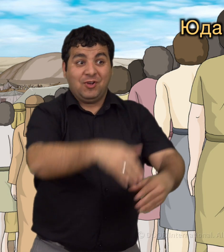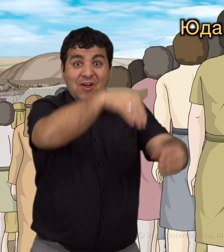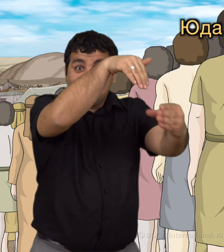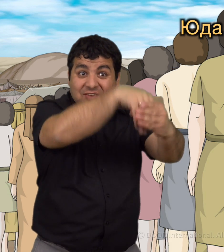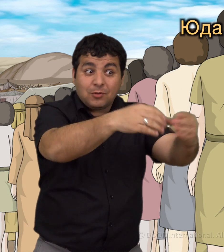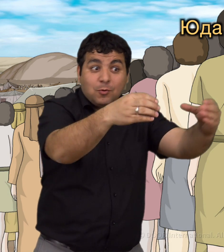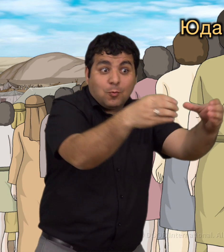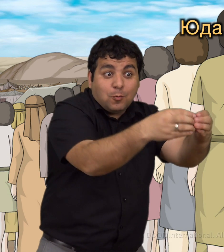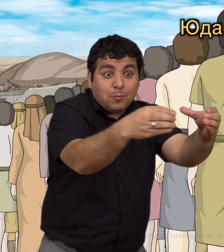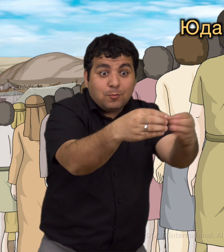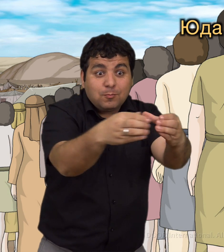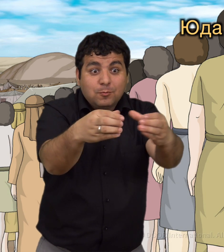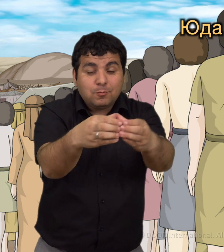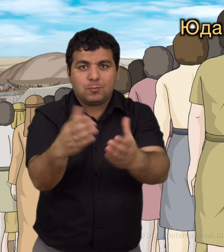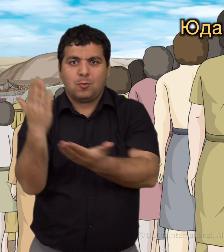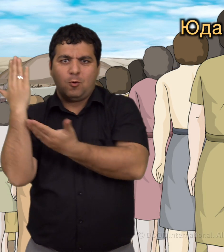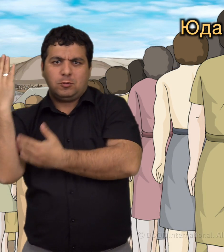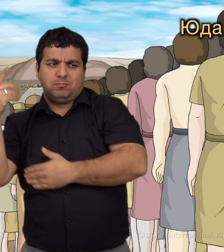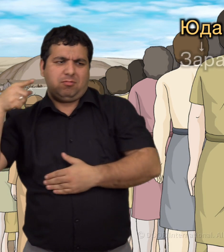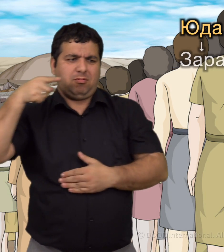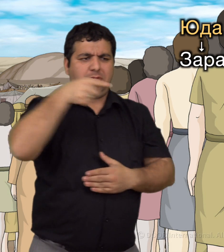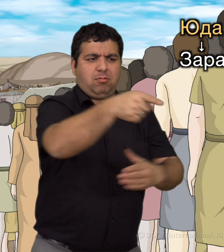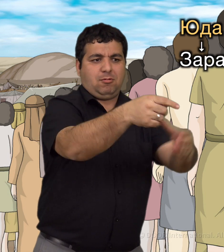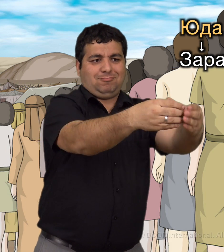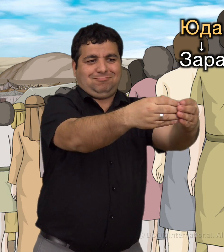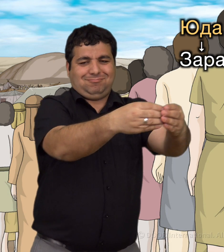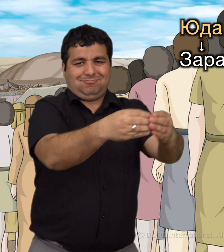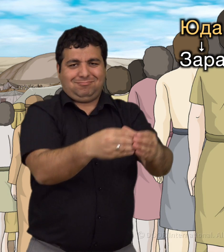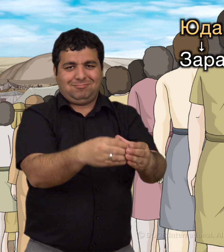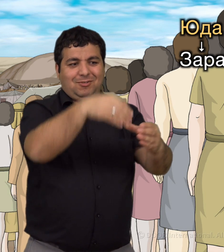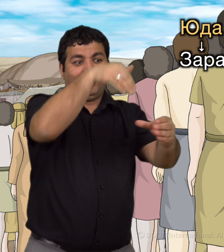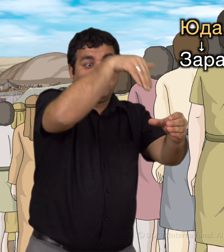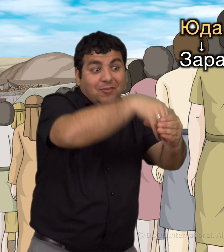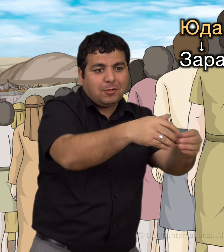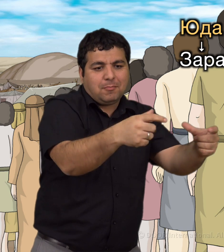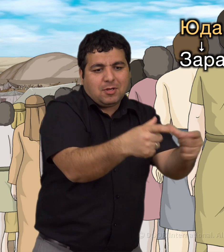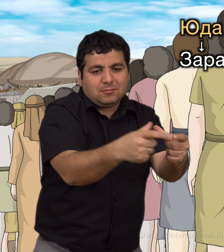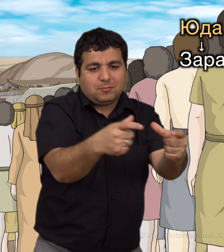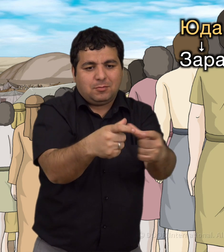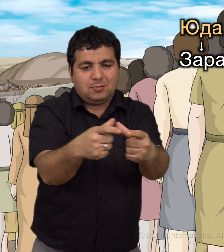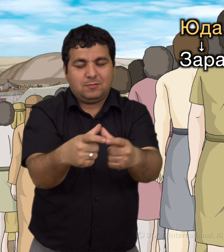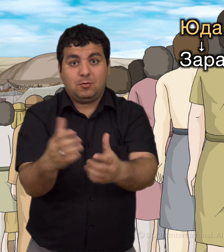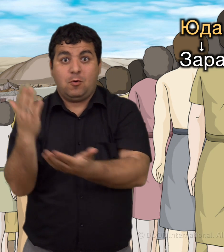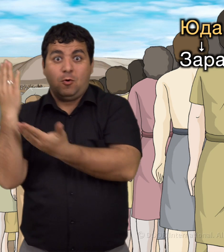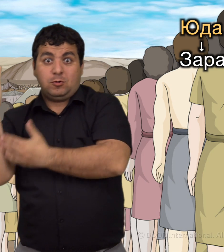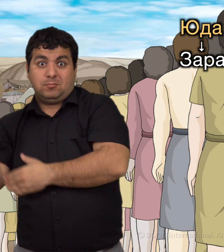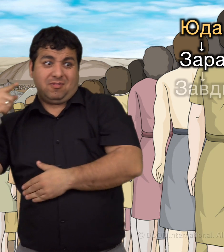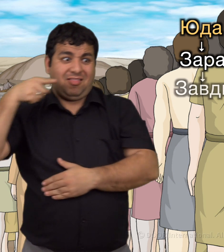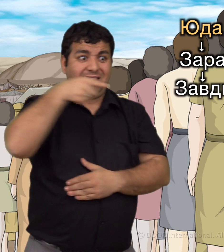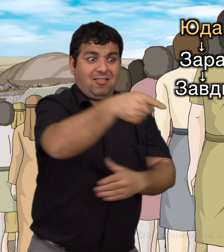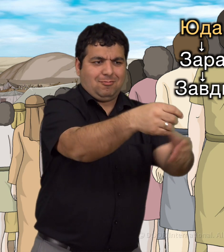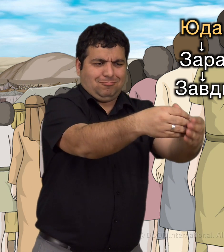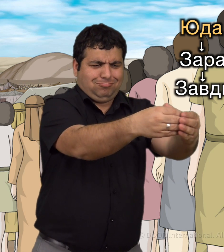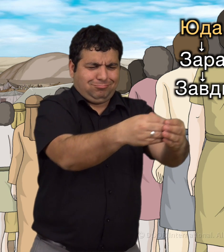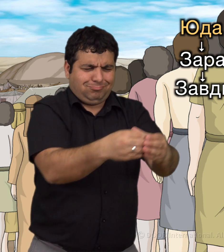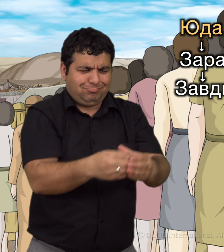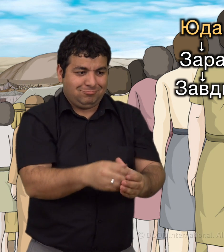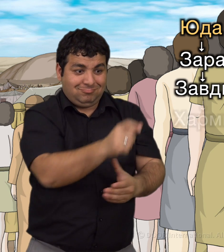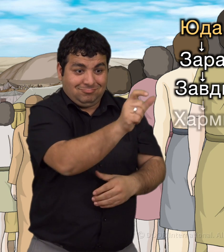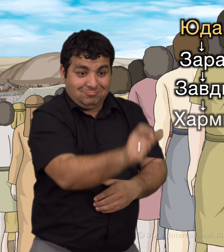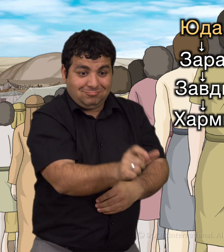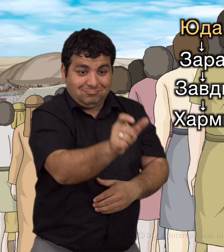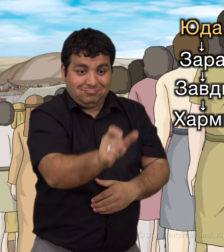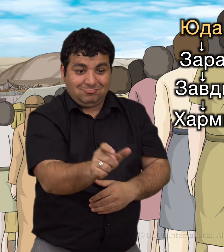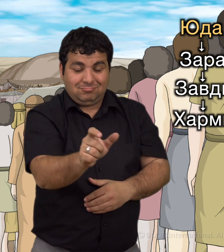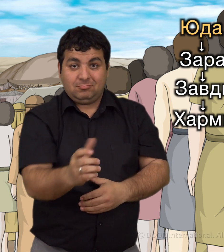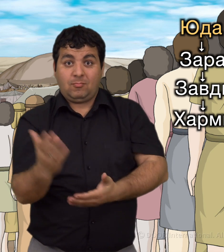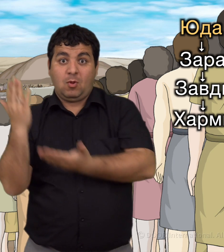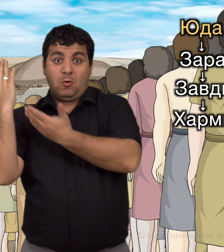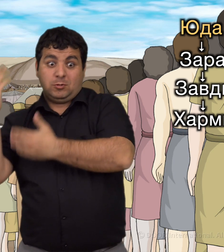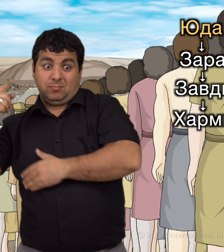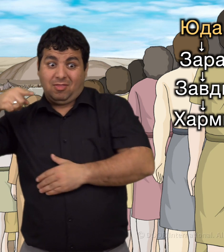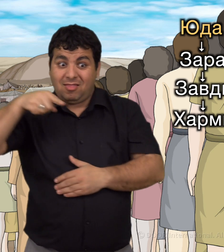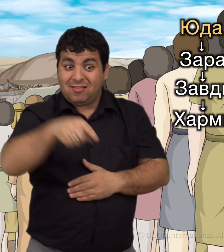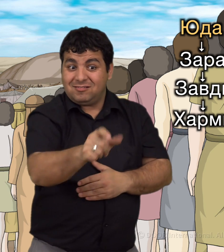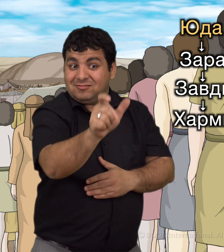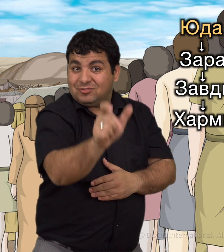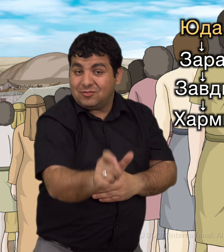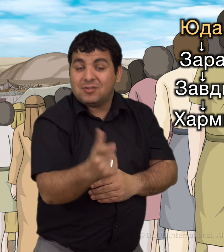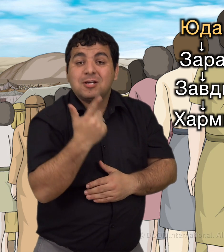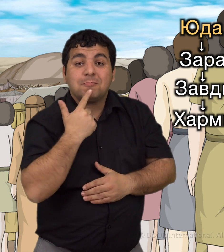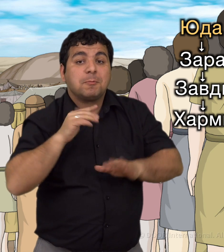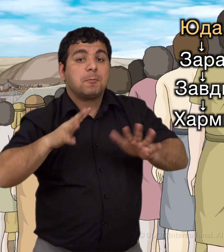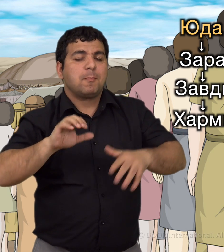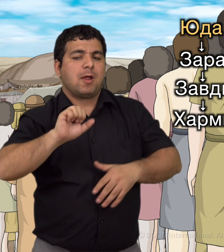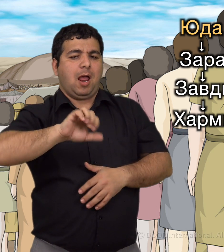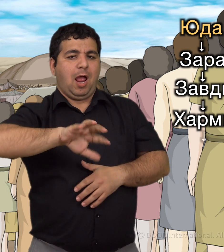He had the clans of Judah come forward, and the clan of the Zerahites was selected. He had the clan of the Zerahites come forward, and the family of Zabdi was selected.